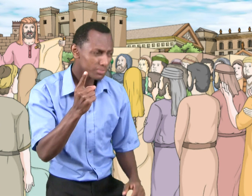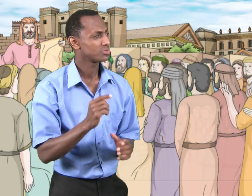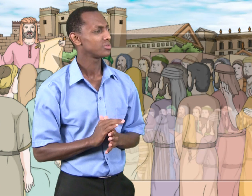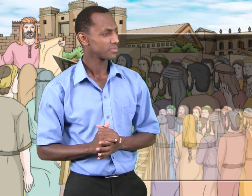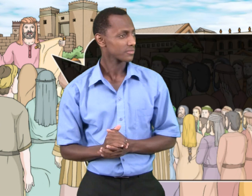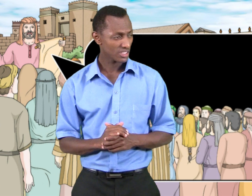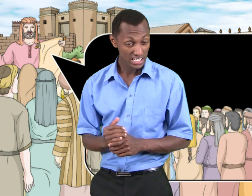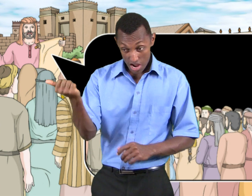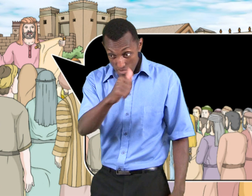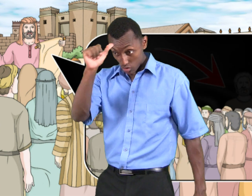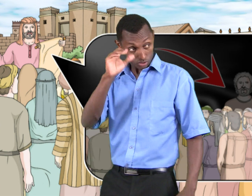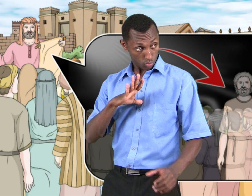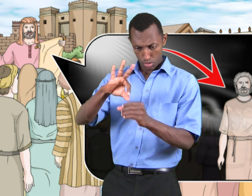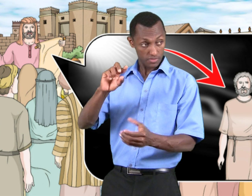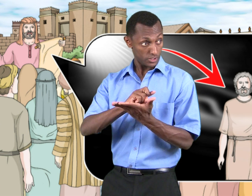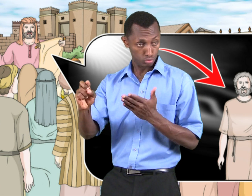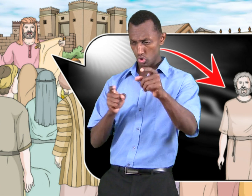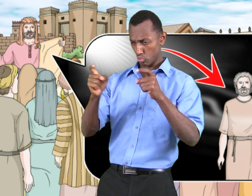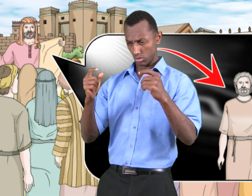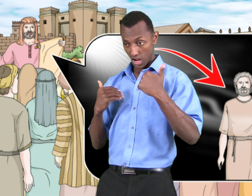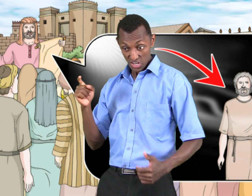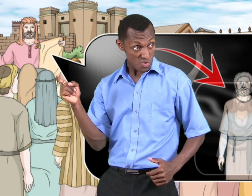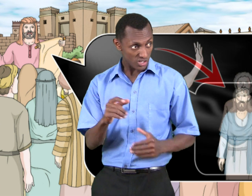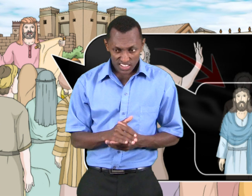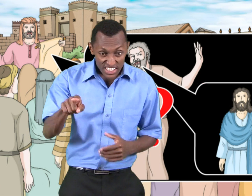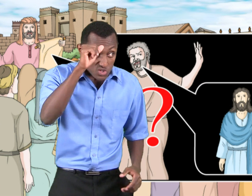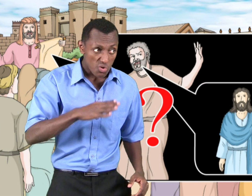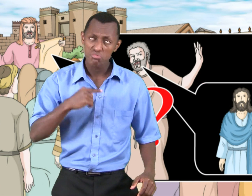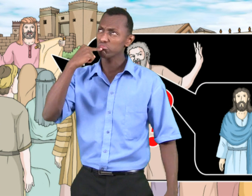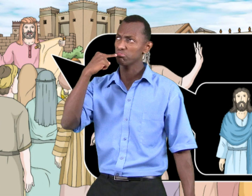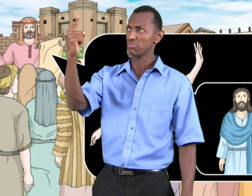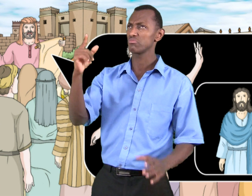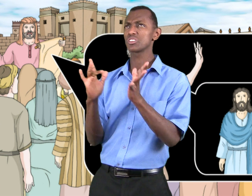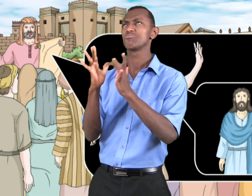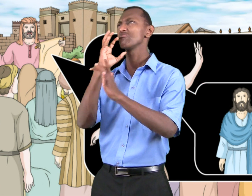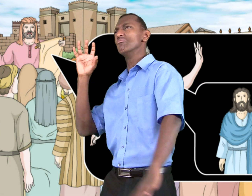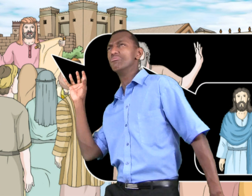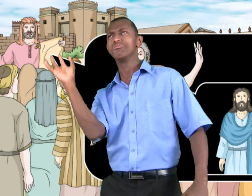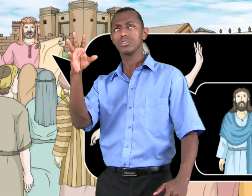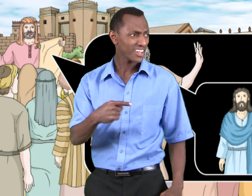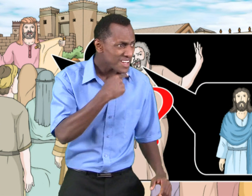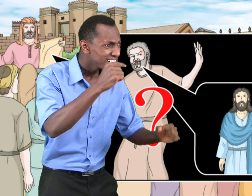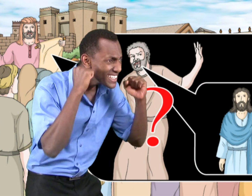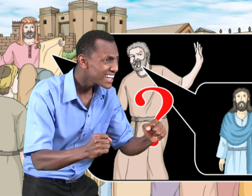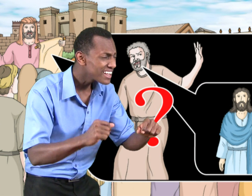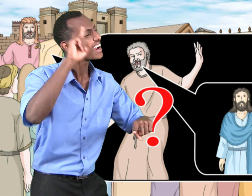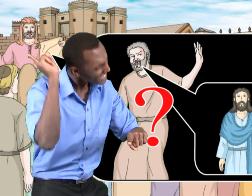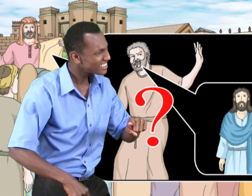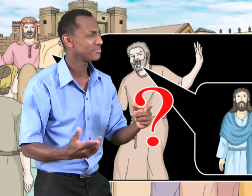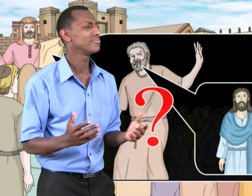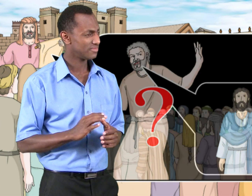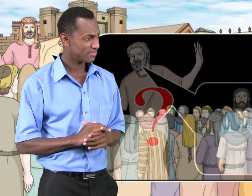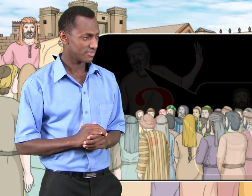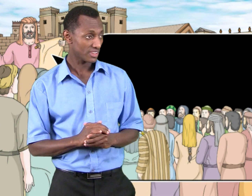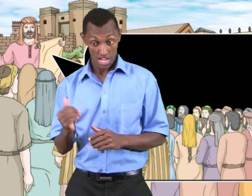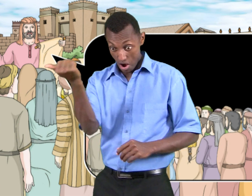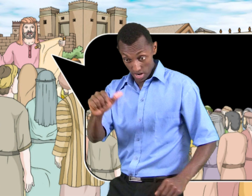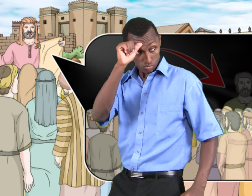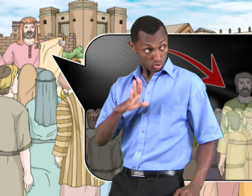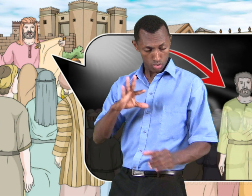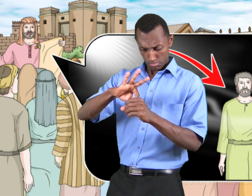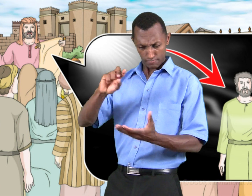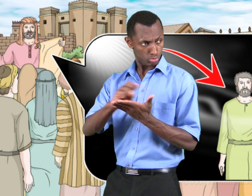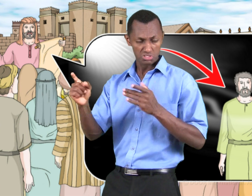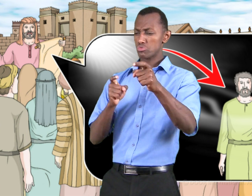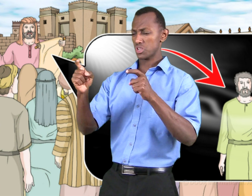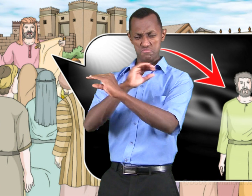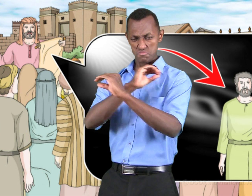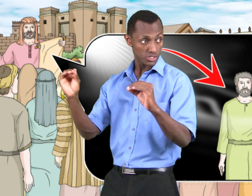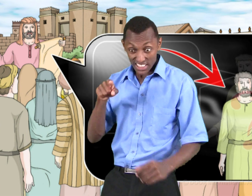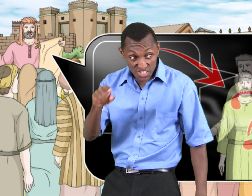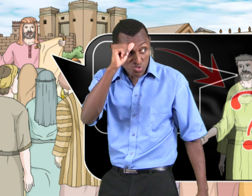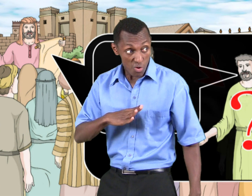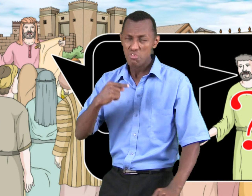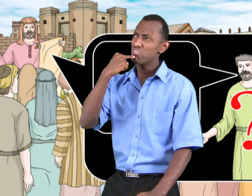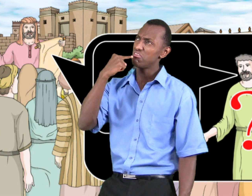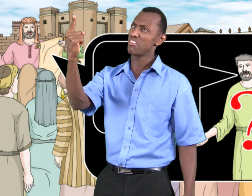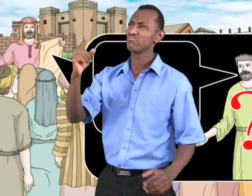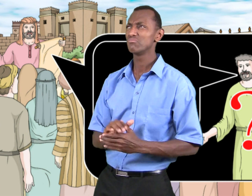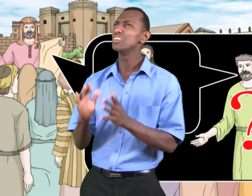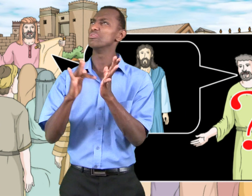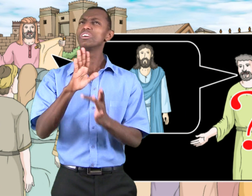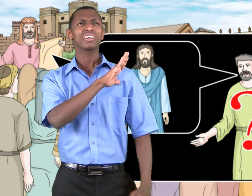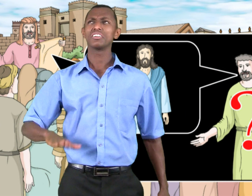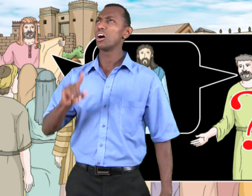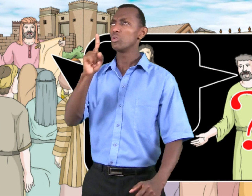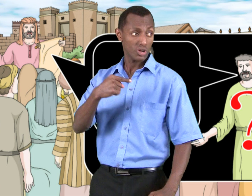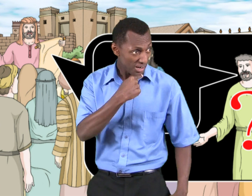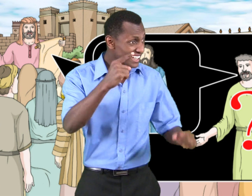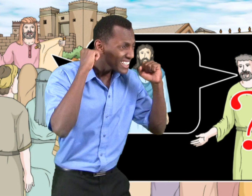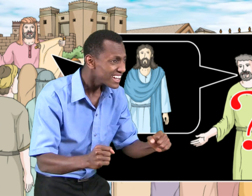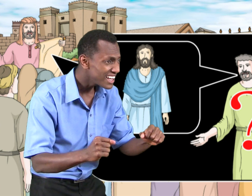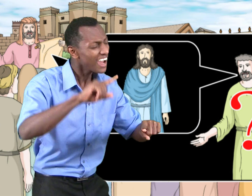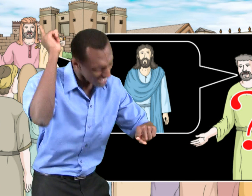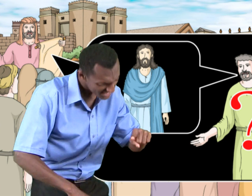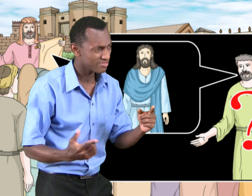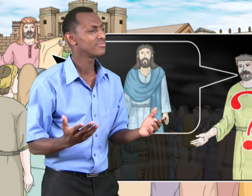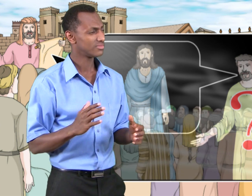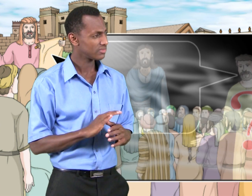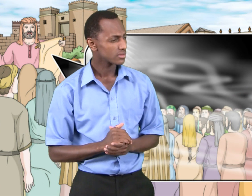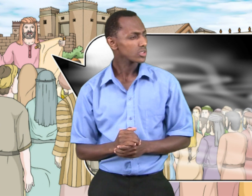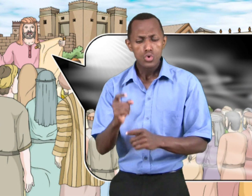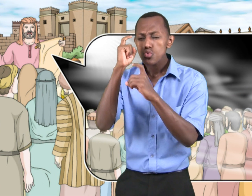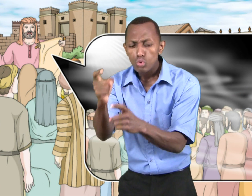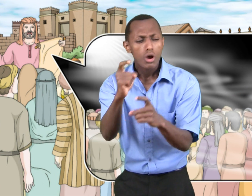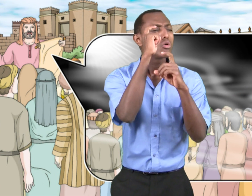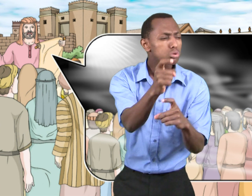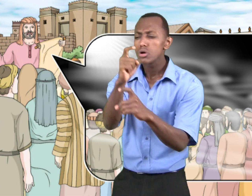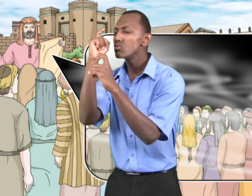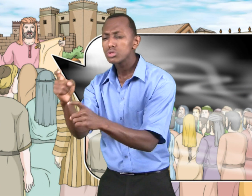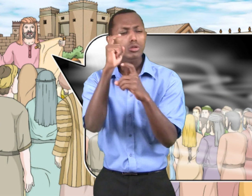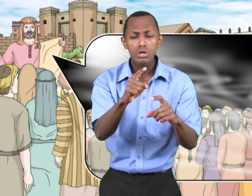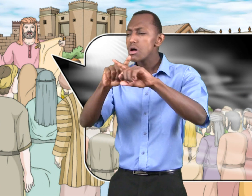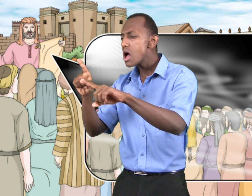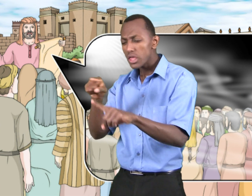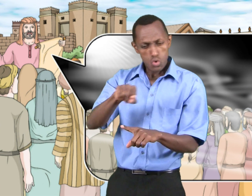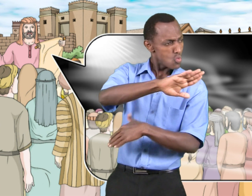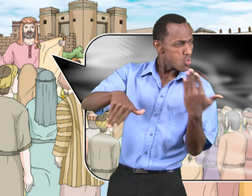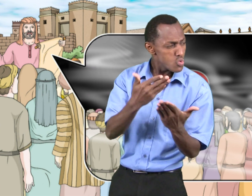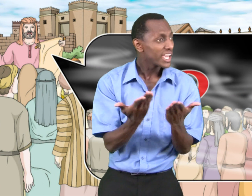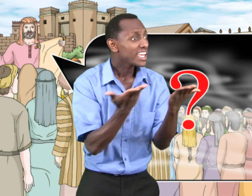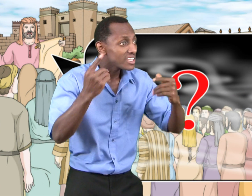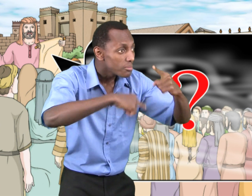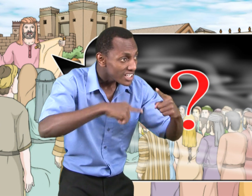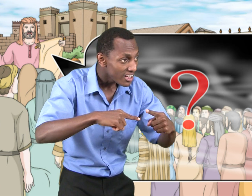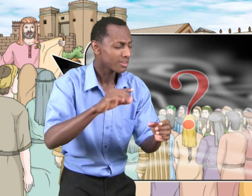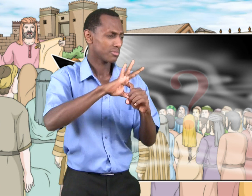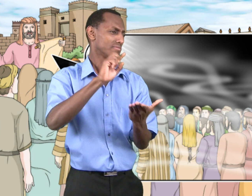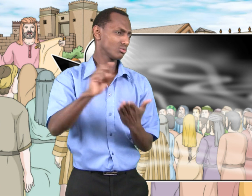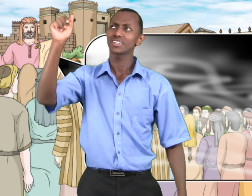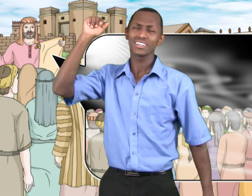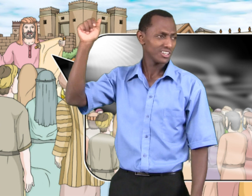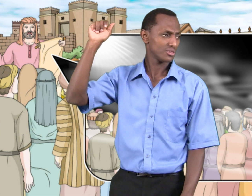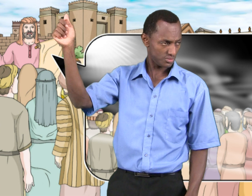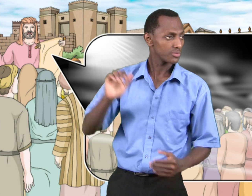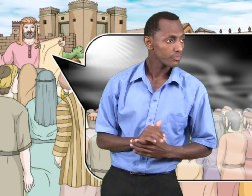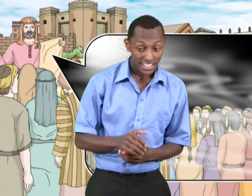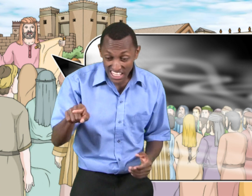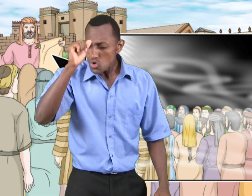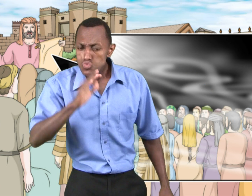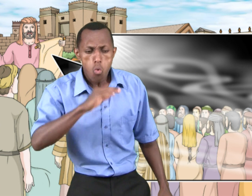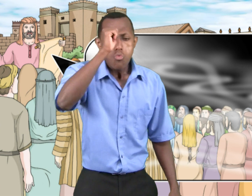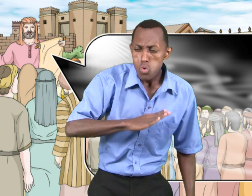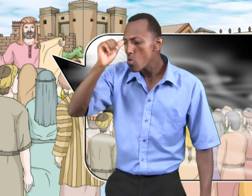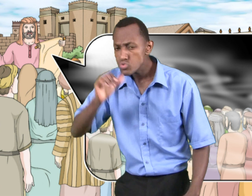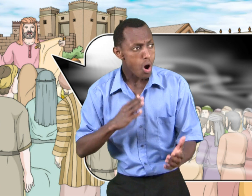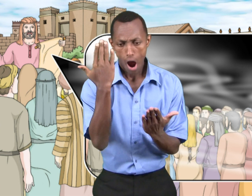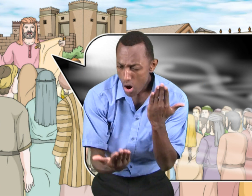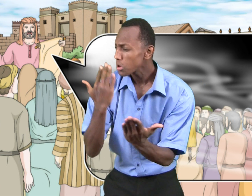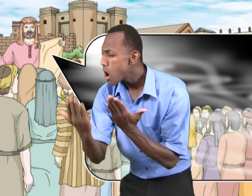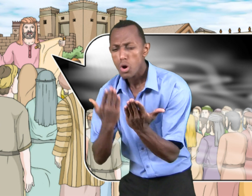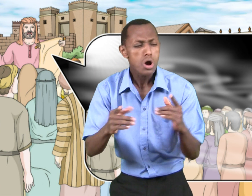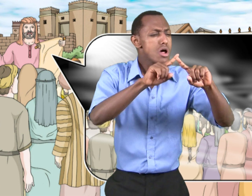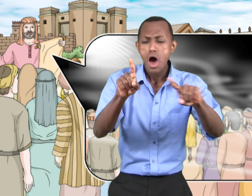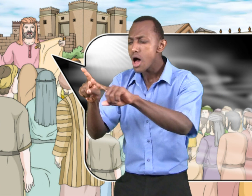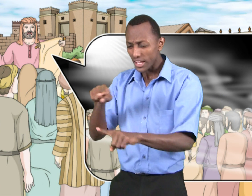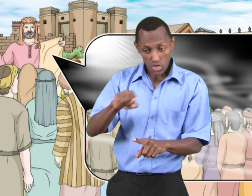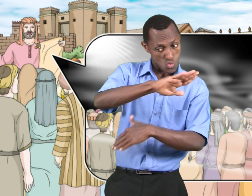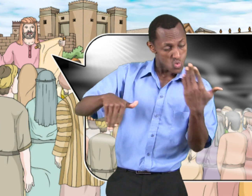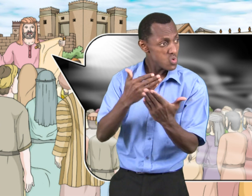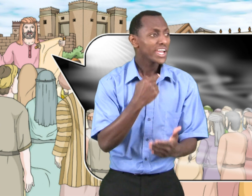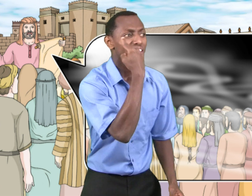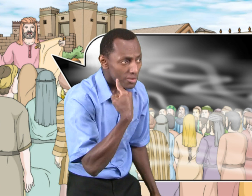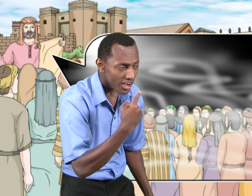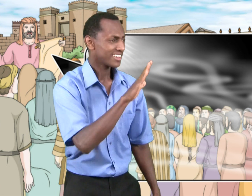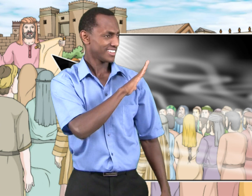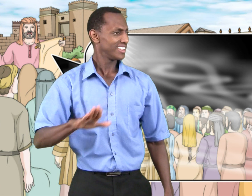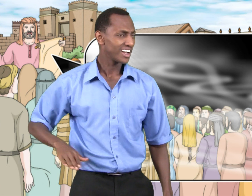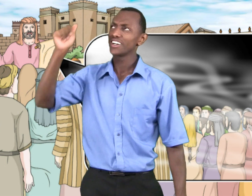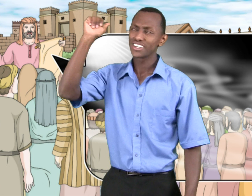Therefore I inform you that no one who is speaking by the Spirit of God says, “Jesus be cursed,” and no one can say, “Jesus is Lord,” except by the Holy Spirit.